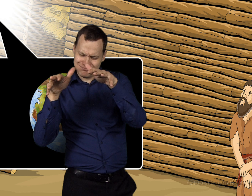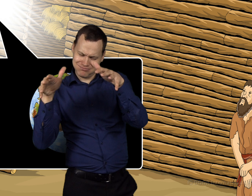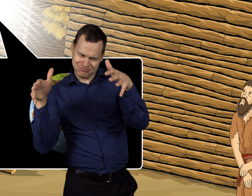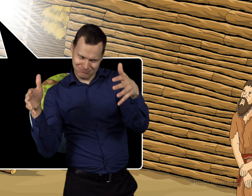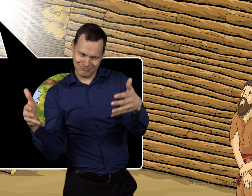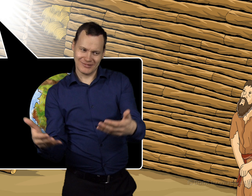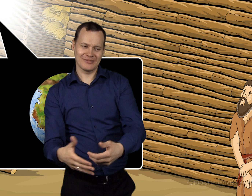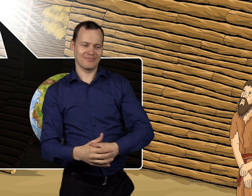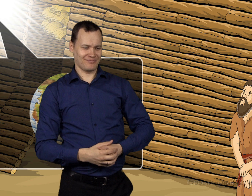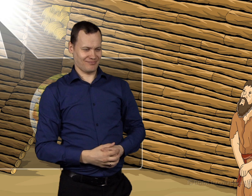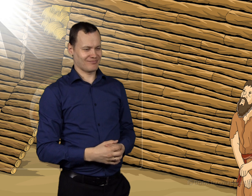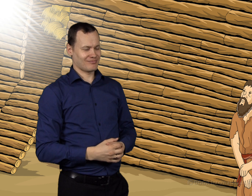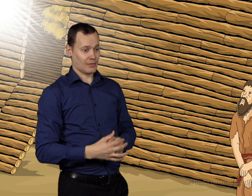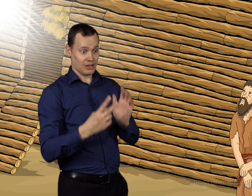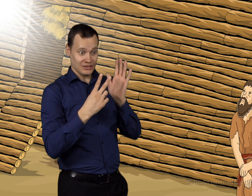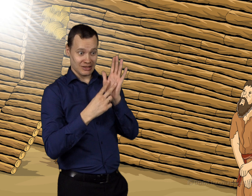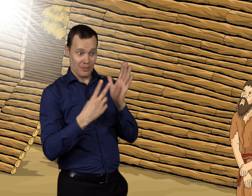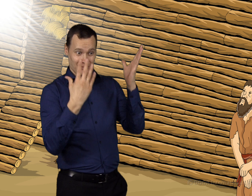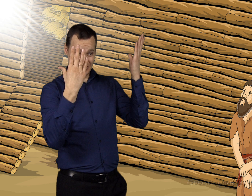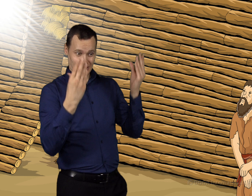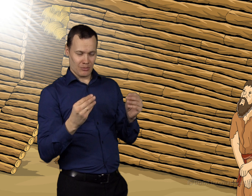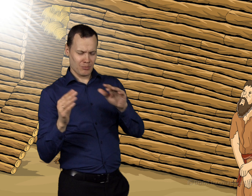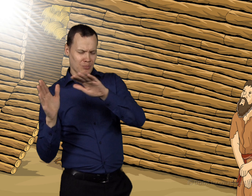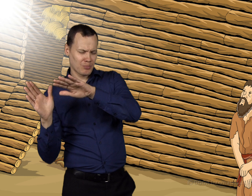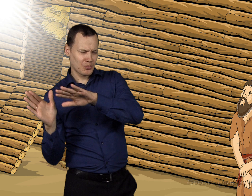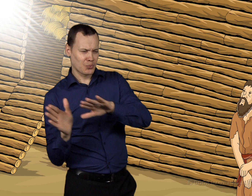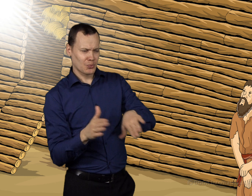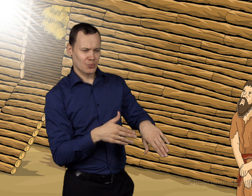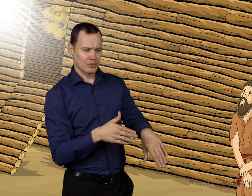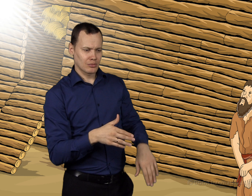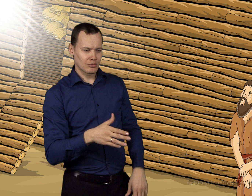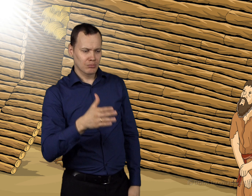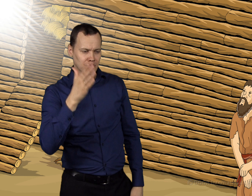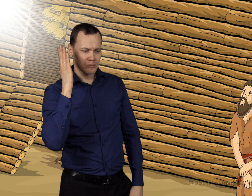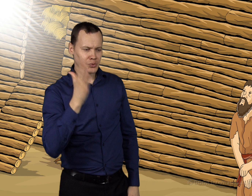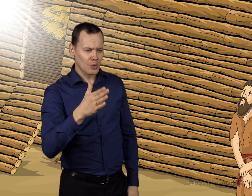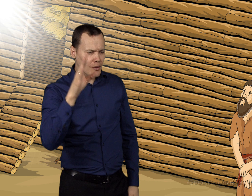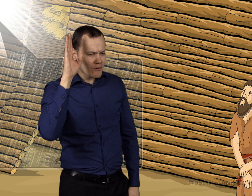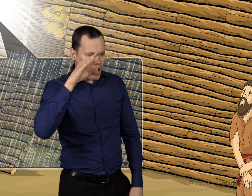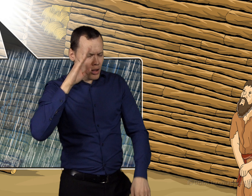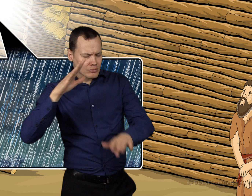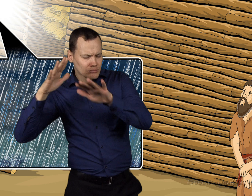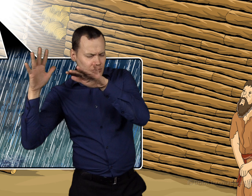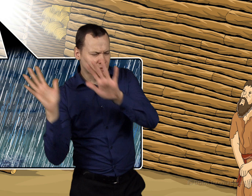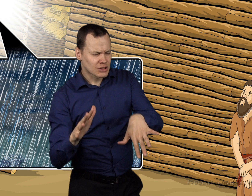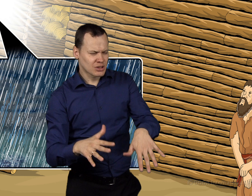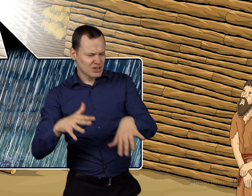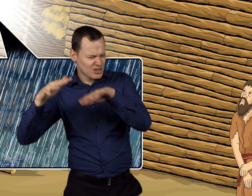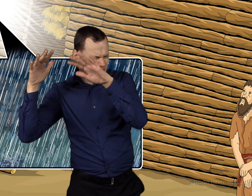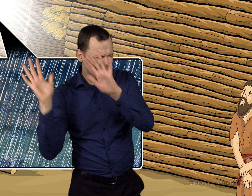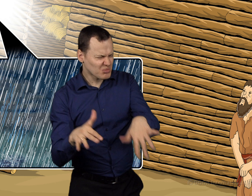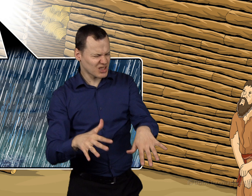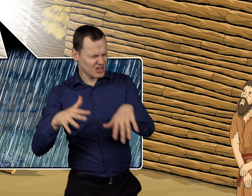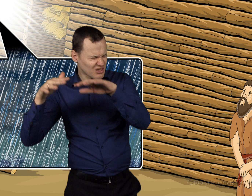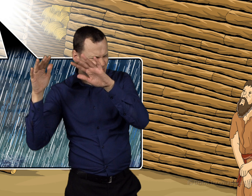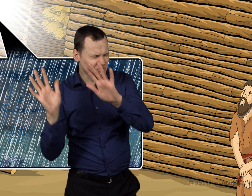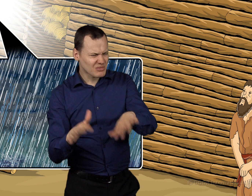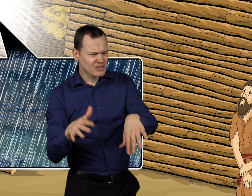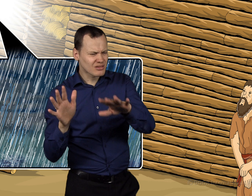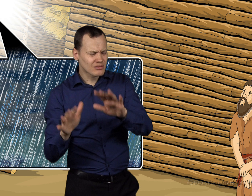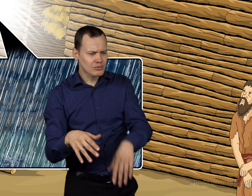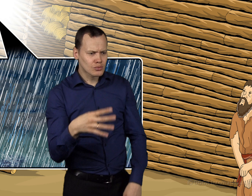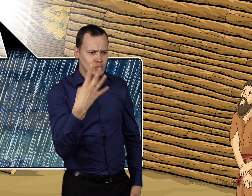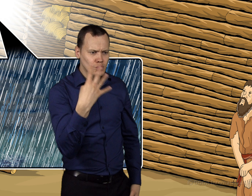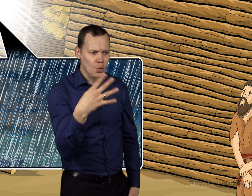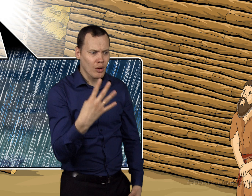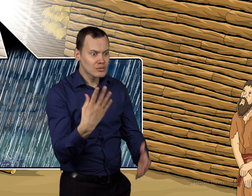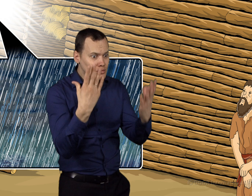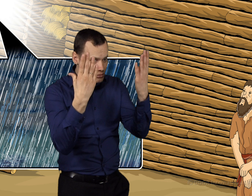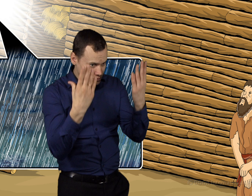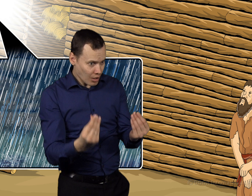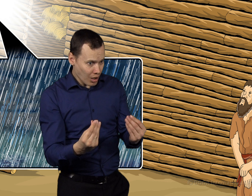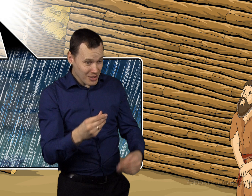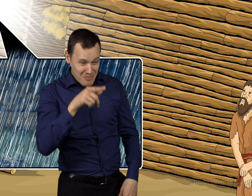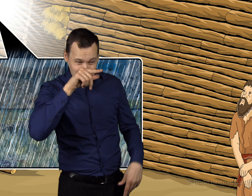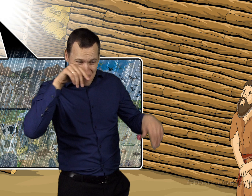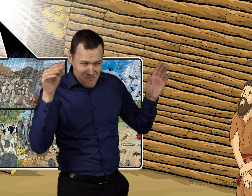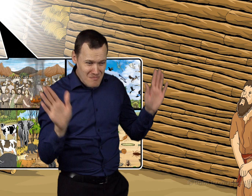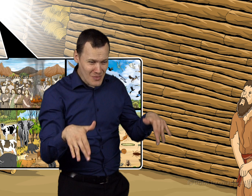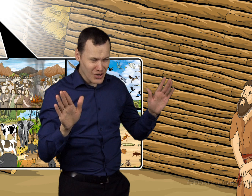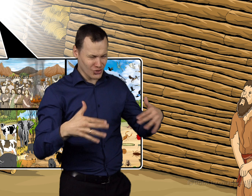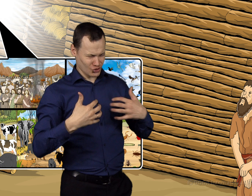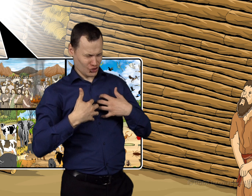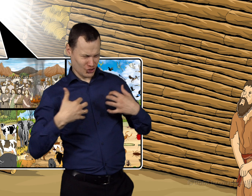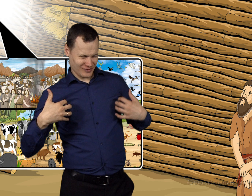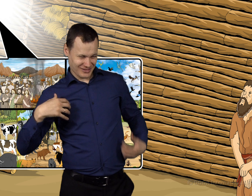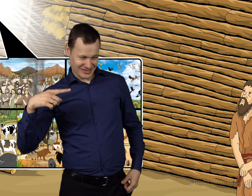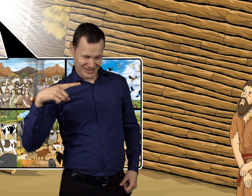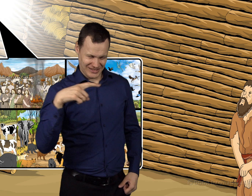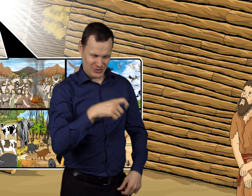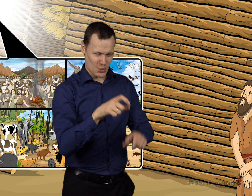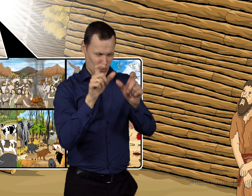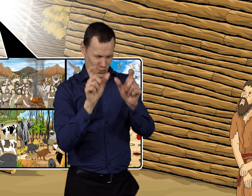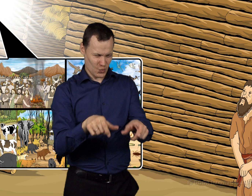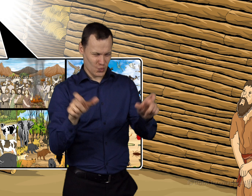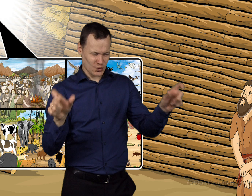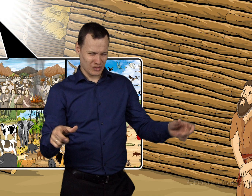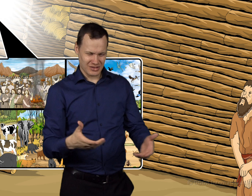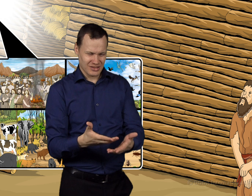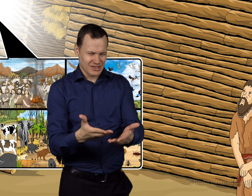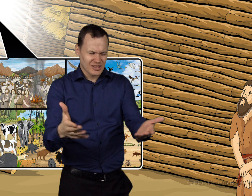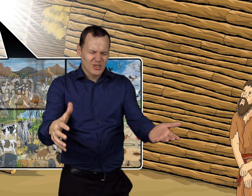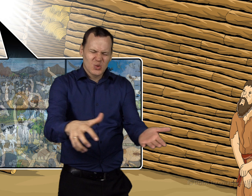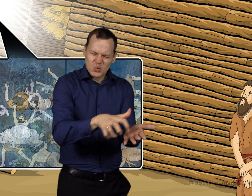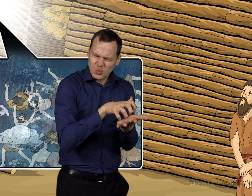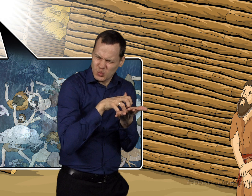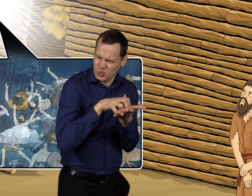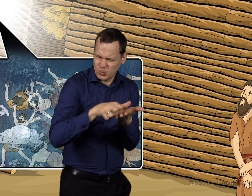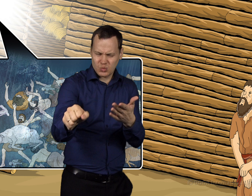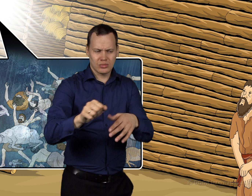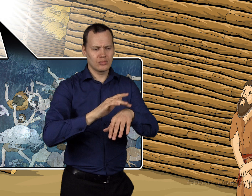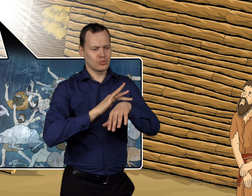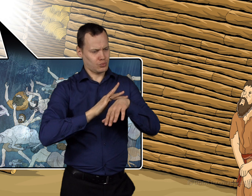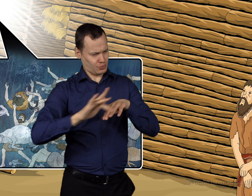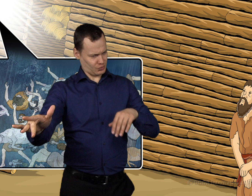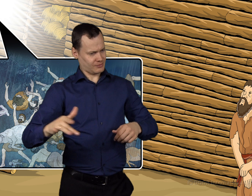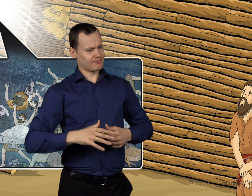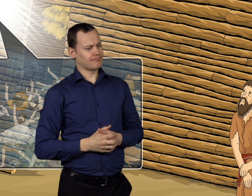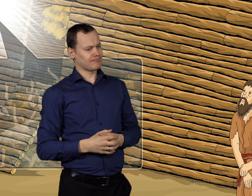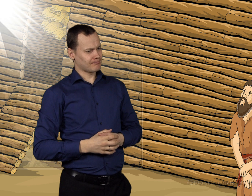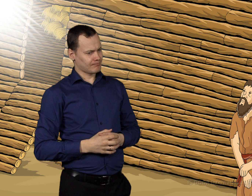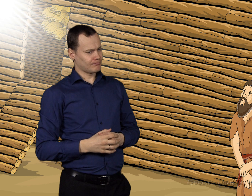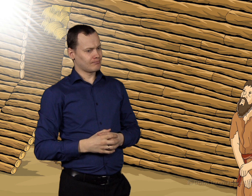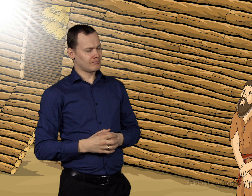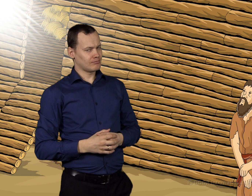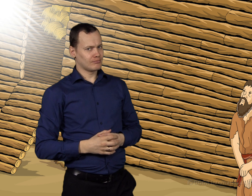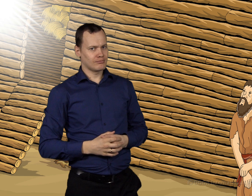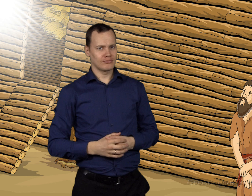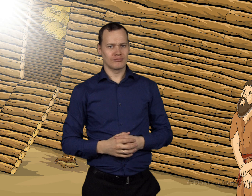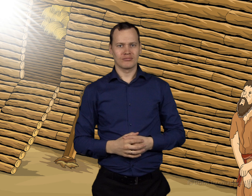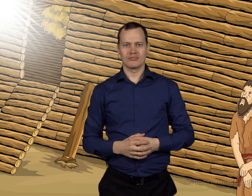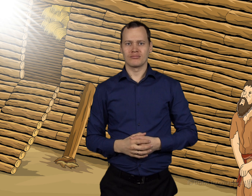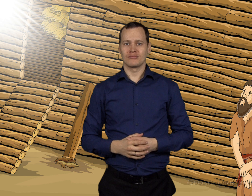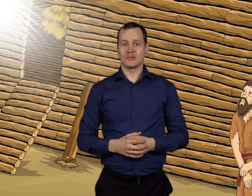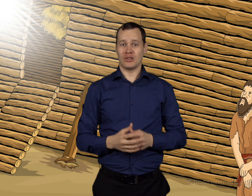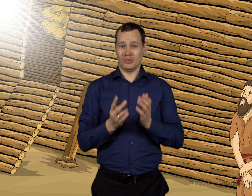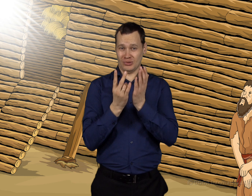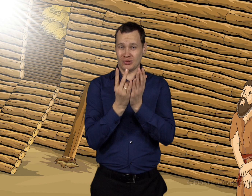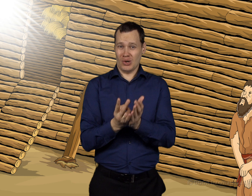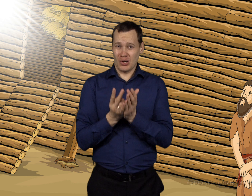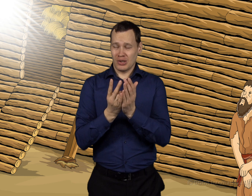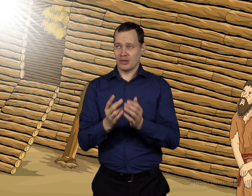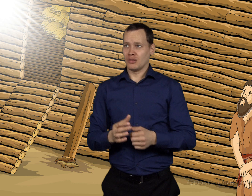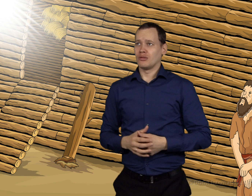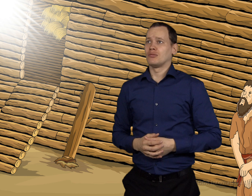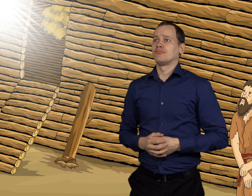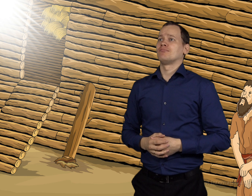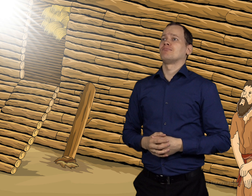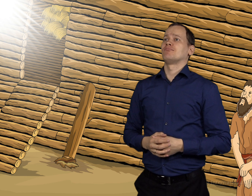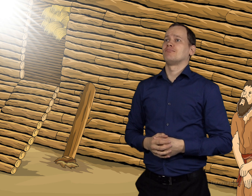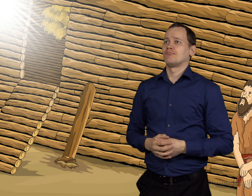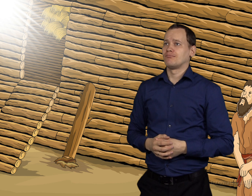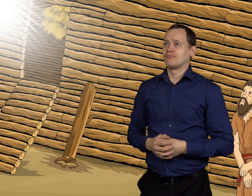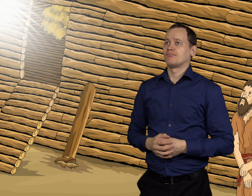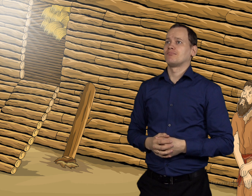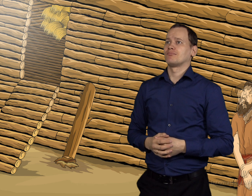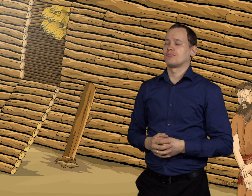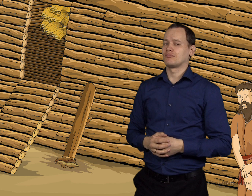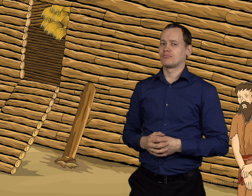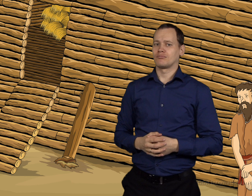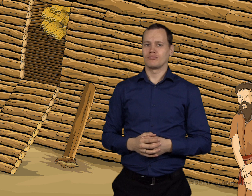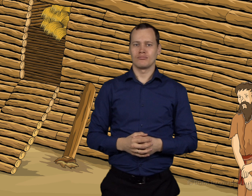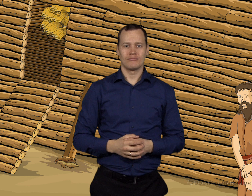For seven days from now I will send rain on the earth for forty days and forty nights, and I will wipe from the face of the earth every living thing I have made.” And Noah did all that the LORD had commanded him. Now Noah was 600 years old when the floodwaters came upon the earth.